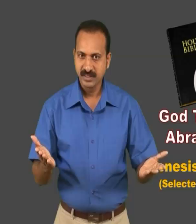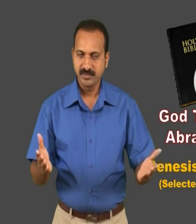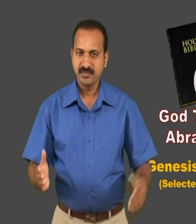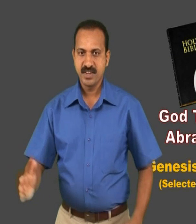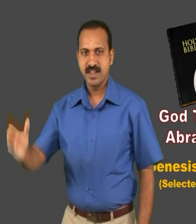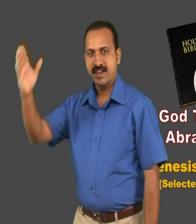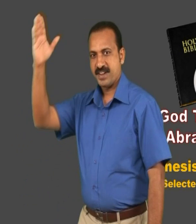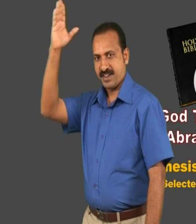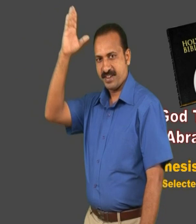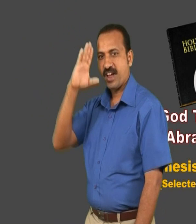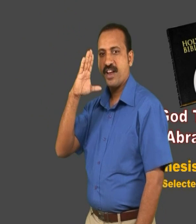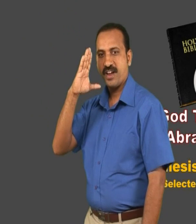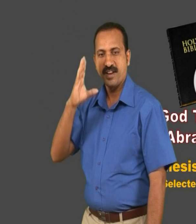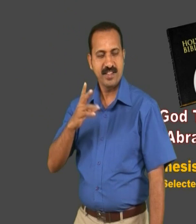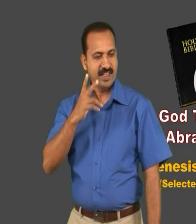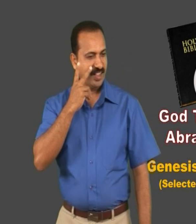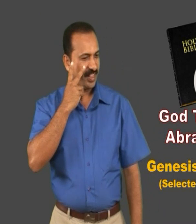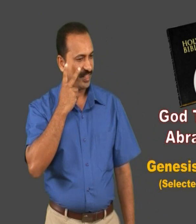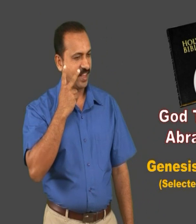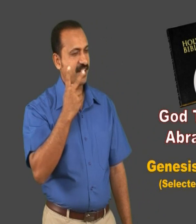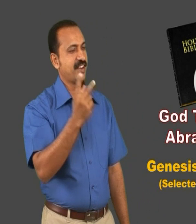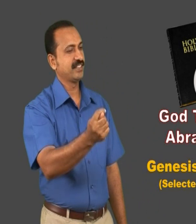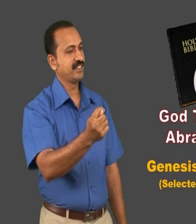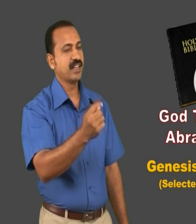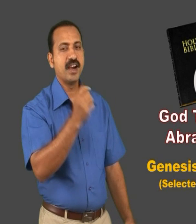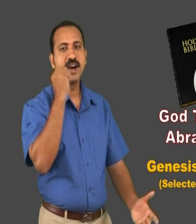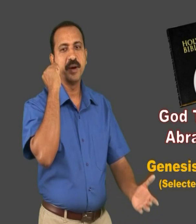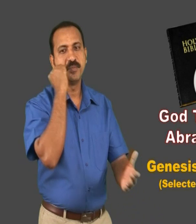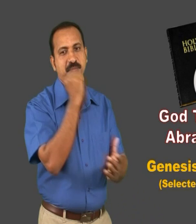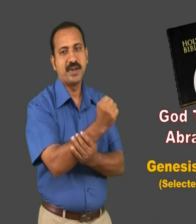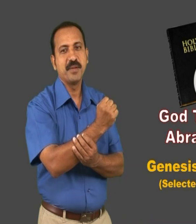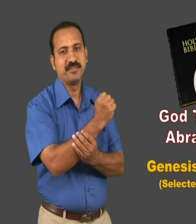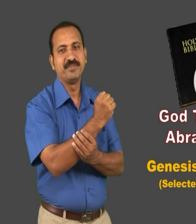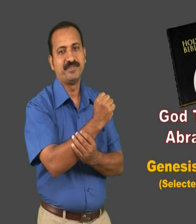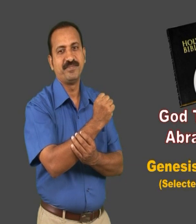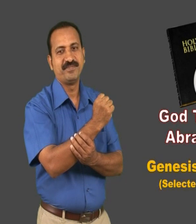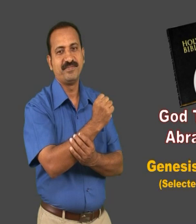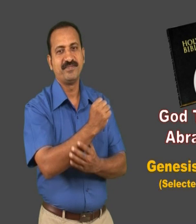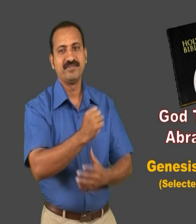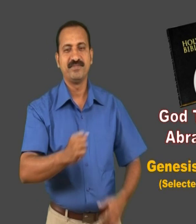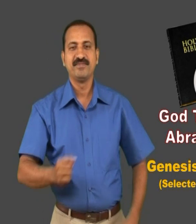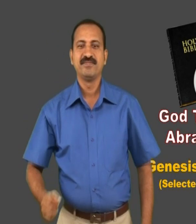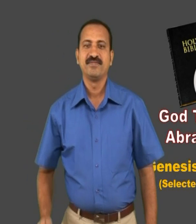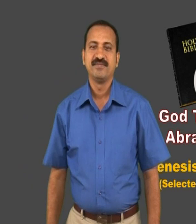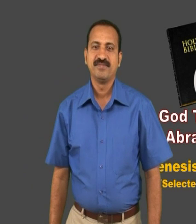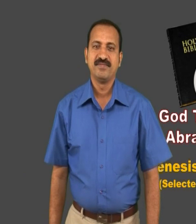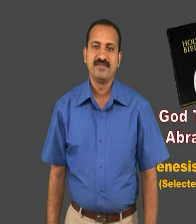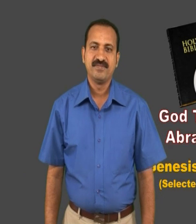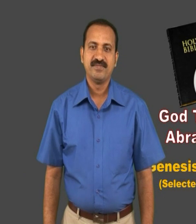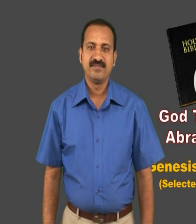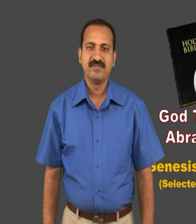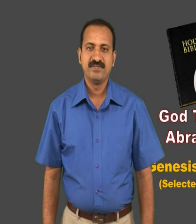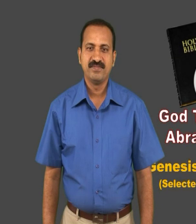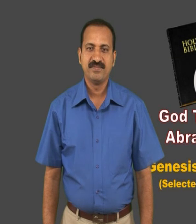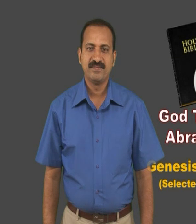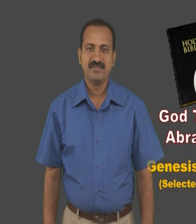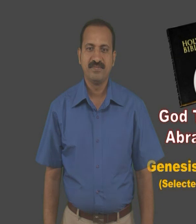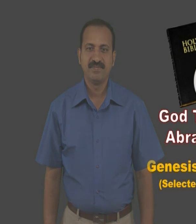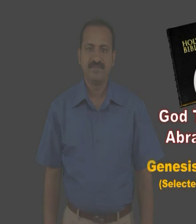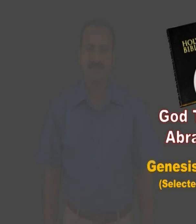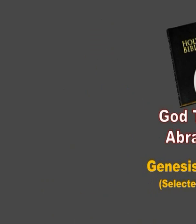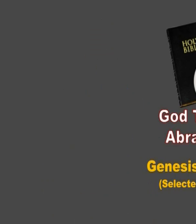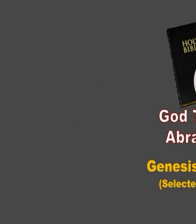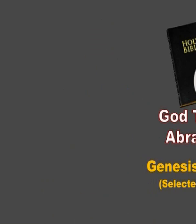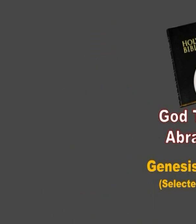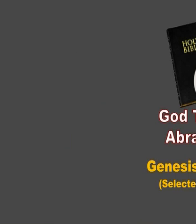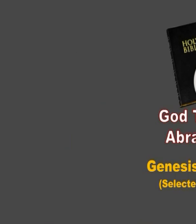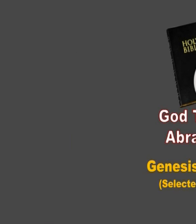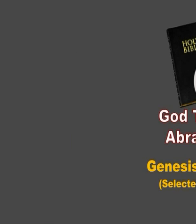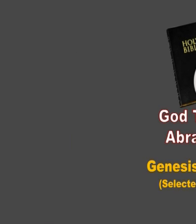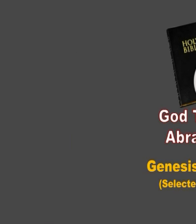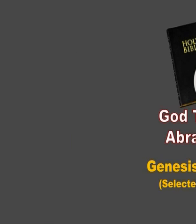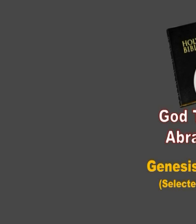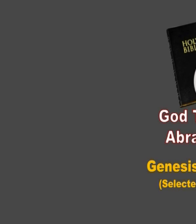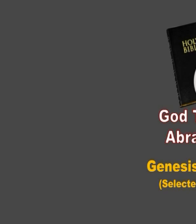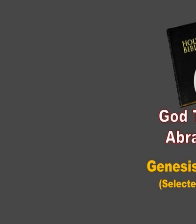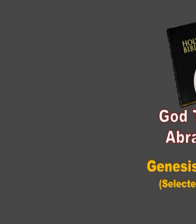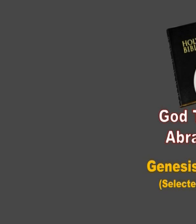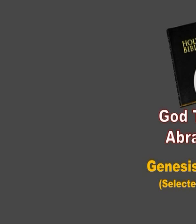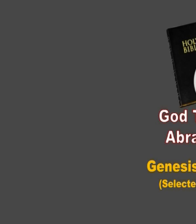God tests Abraham